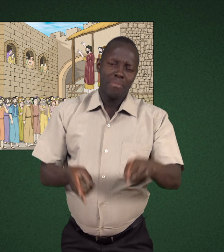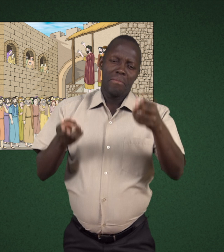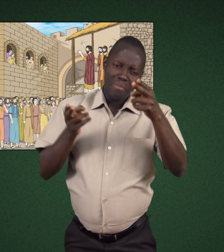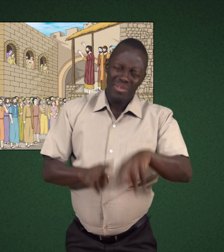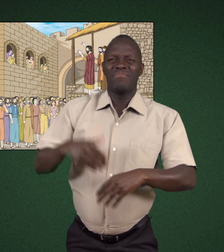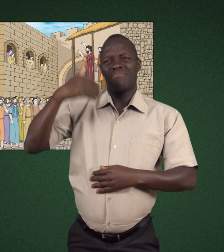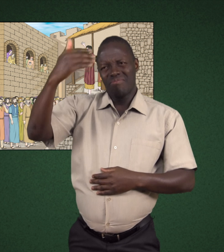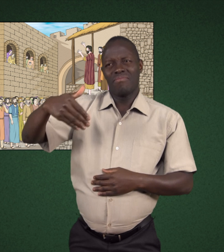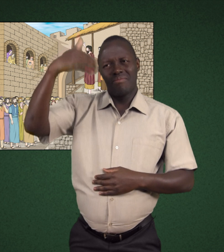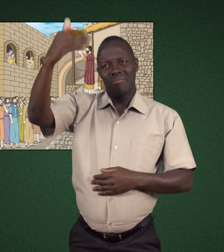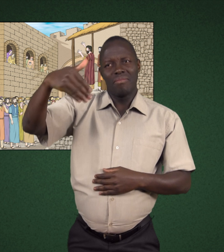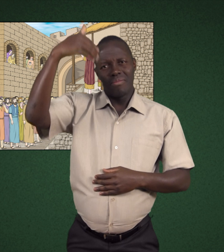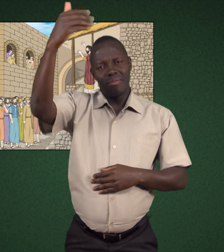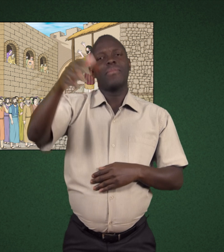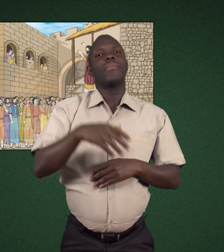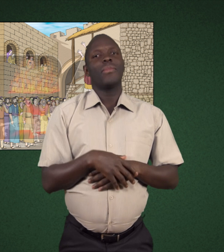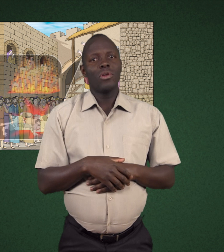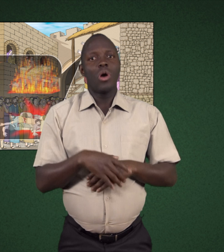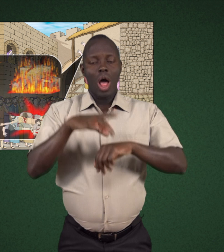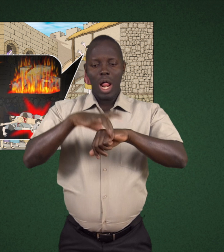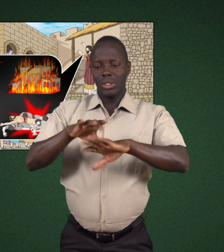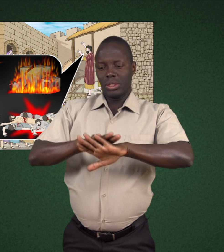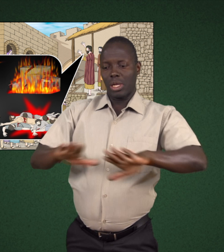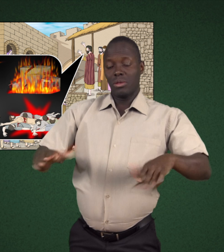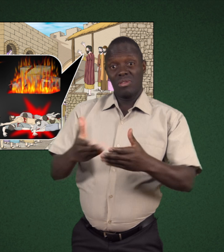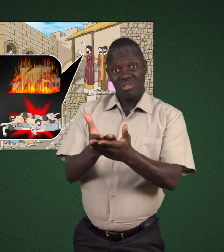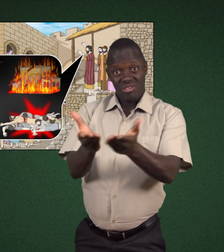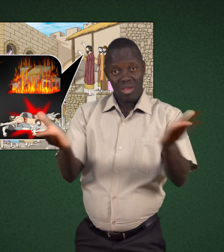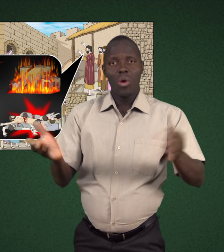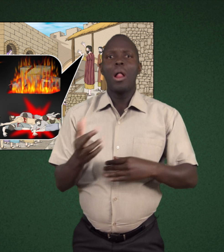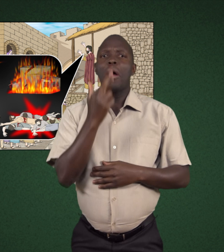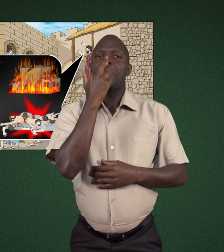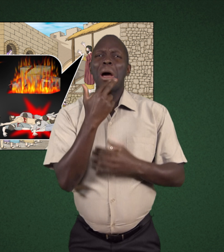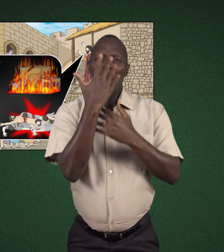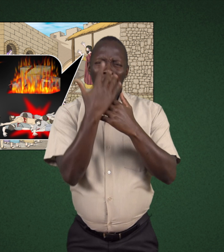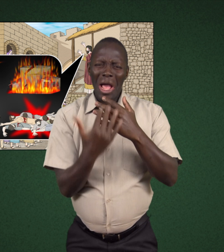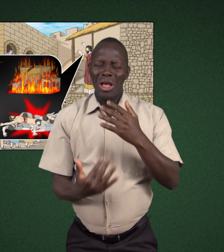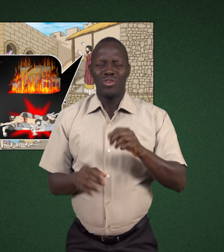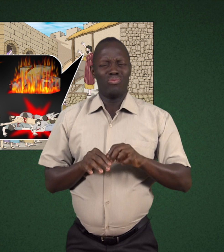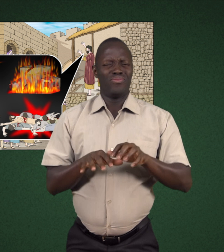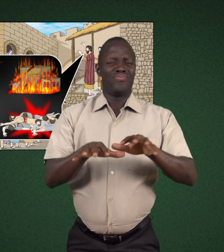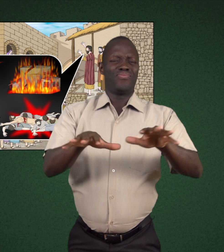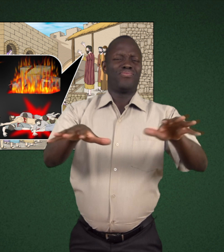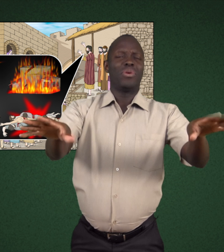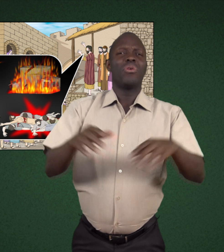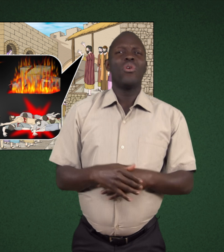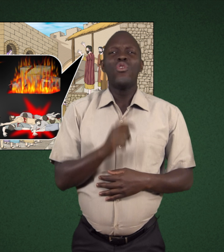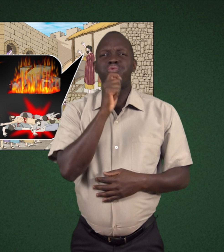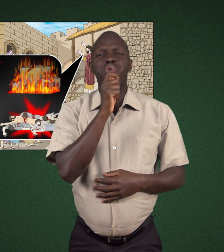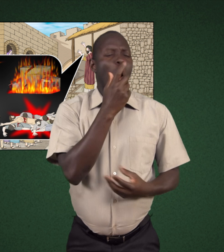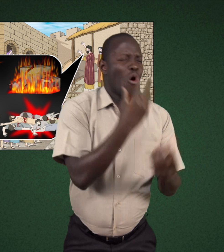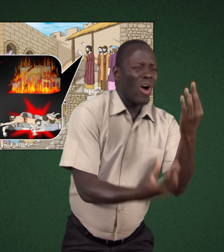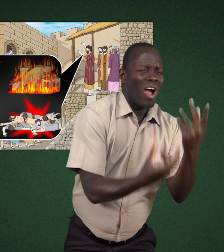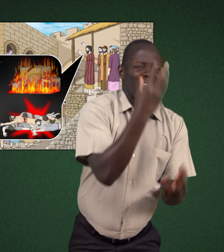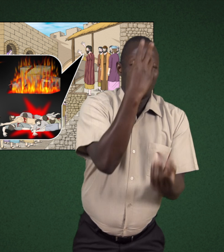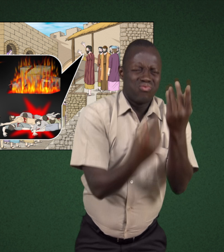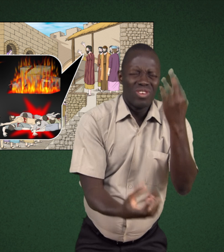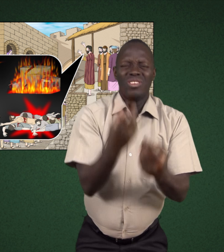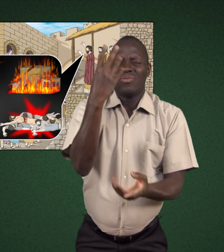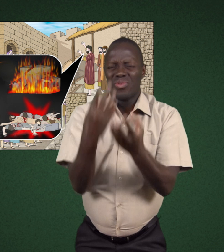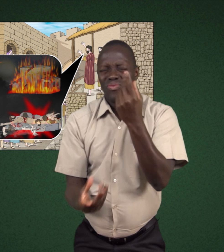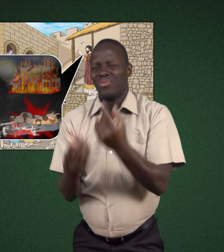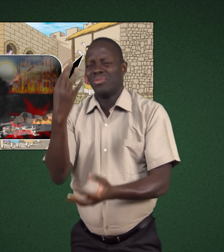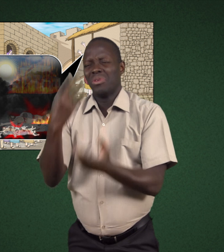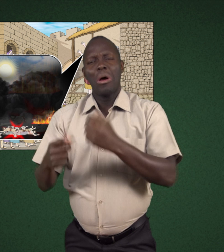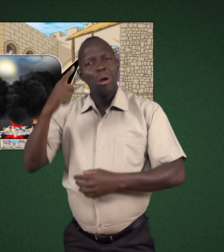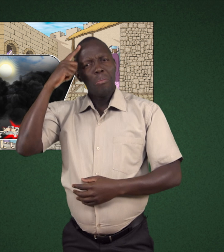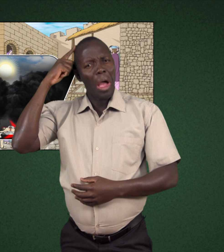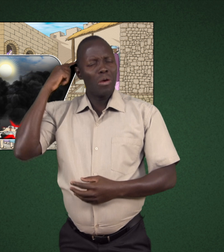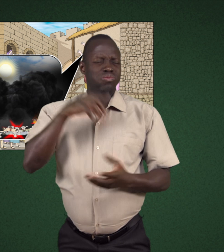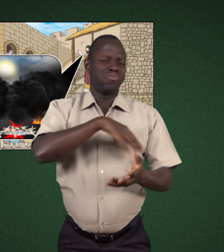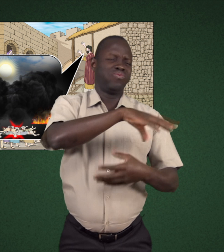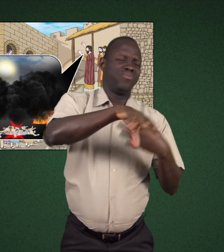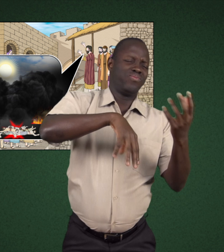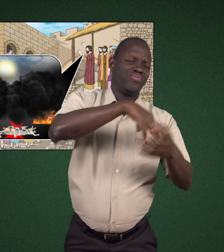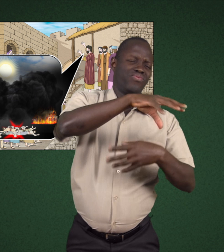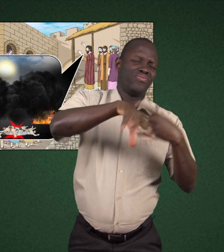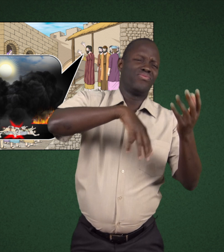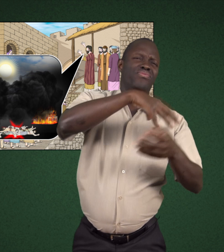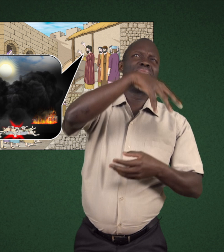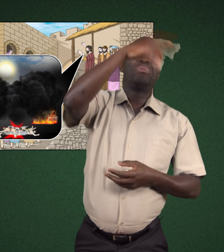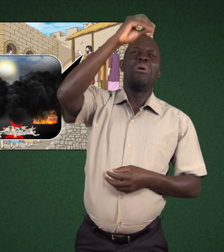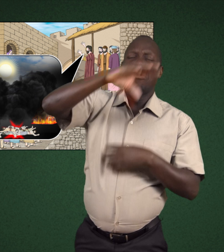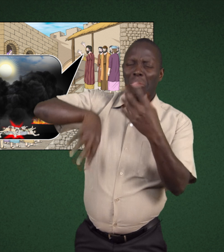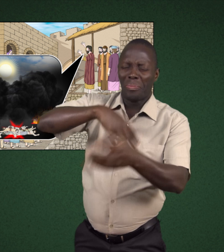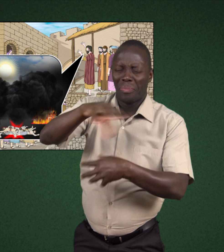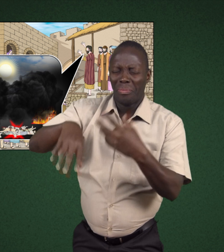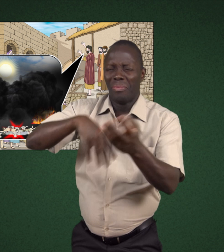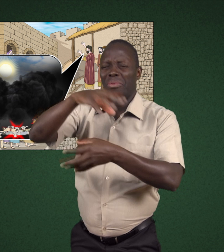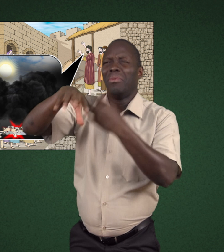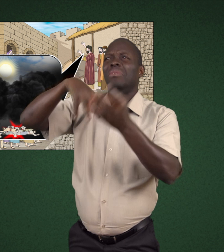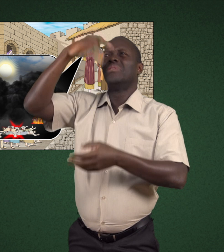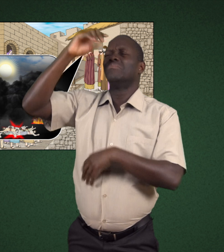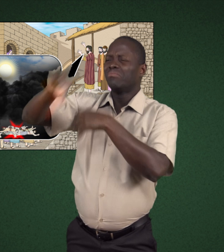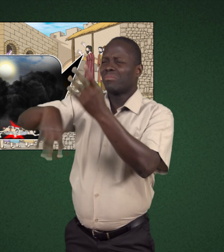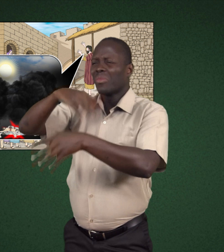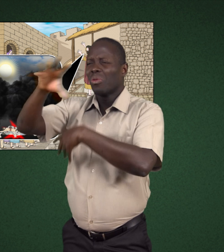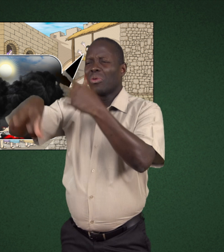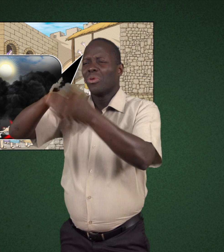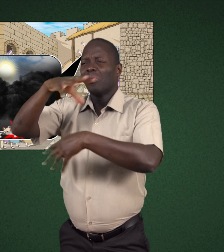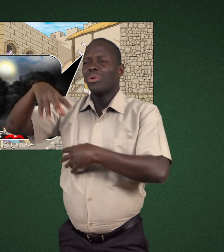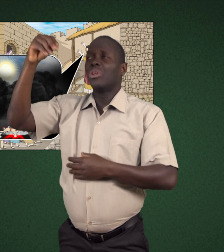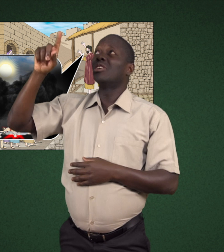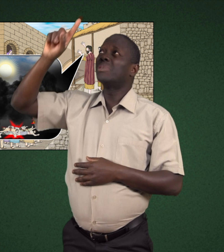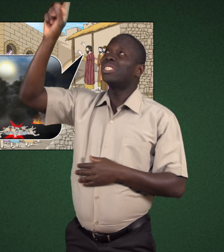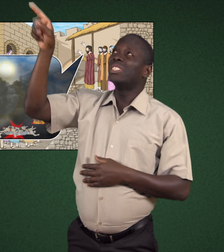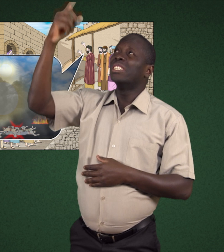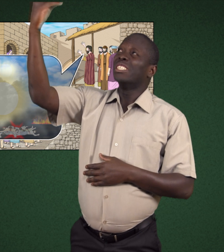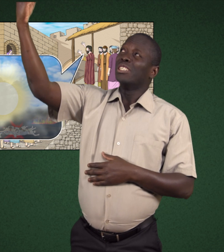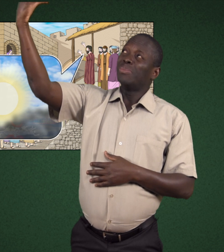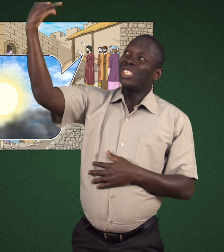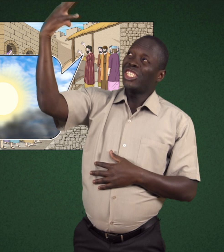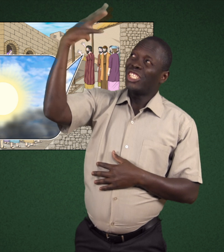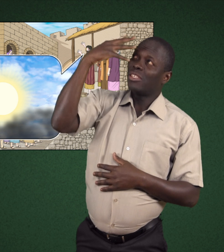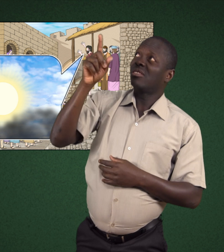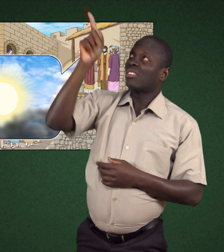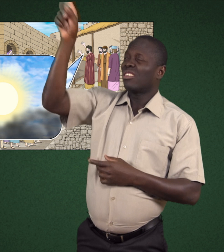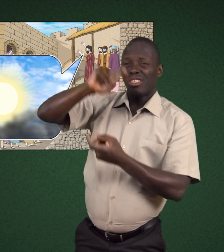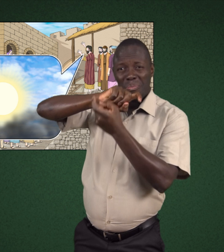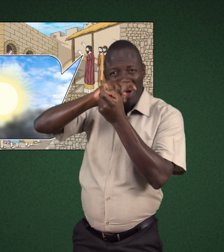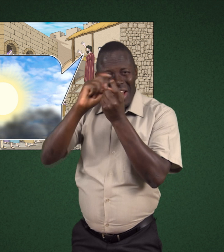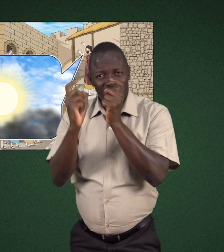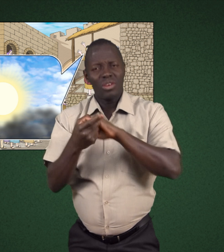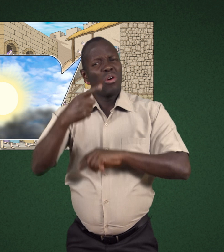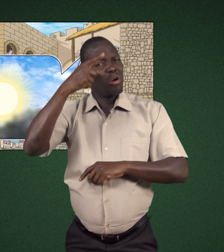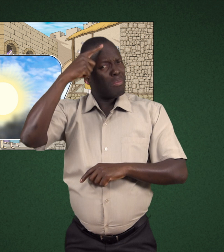I will show wonders in the heavens above and signs on the earth below, blood and fire and billows of smoke.